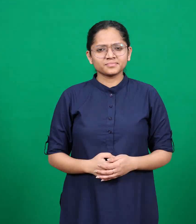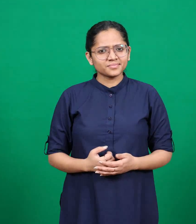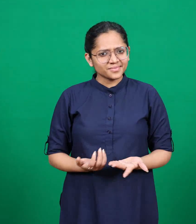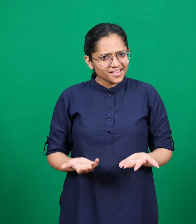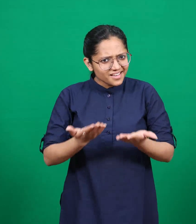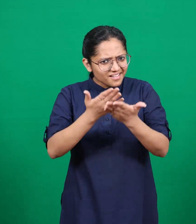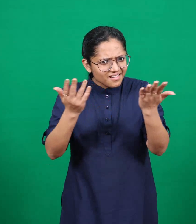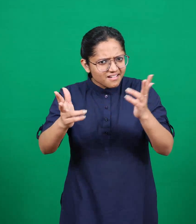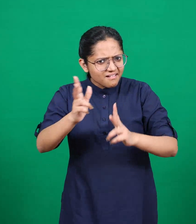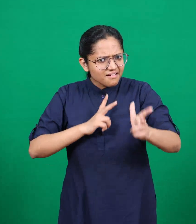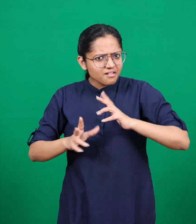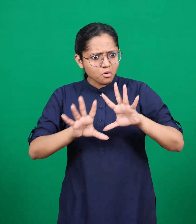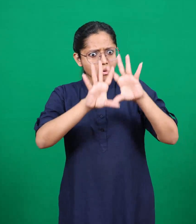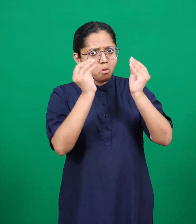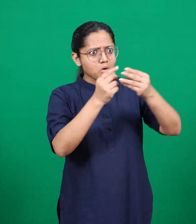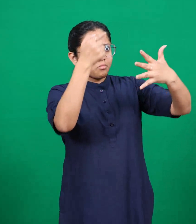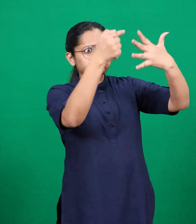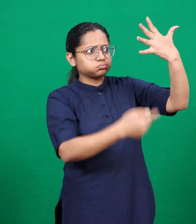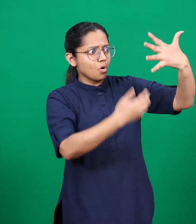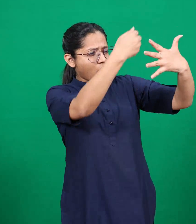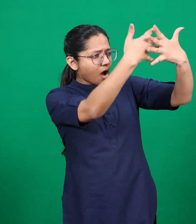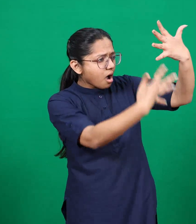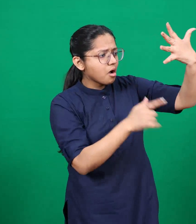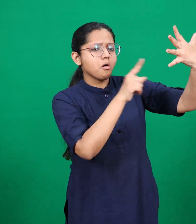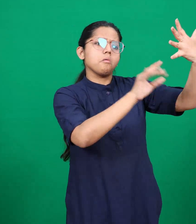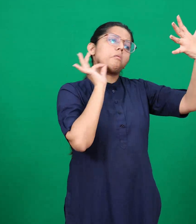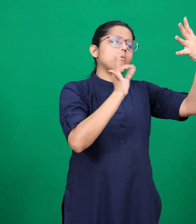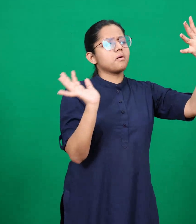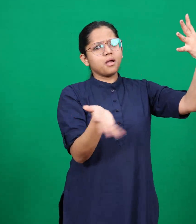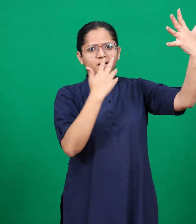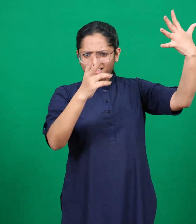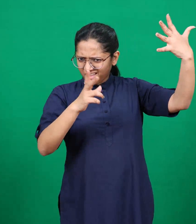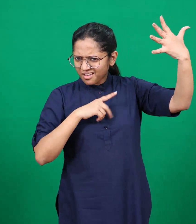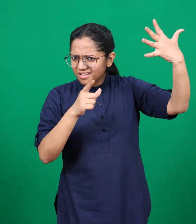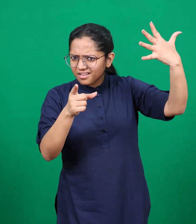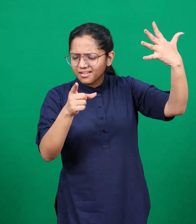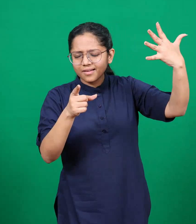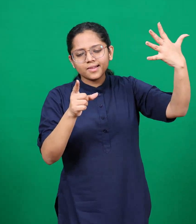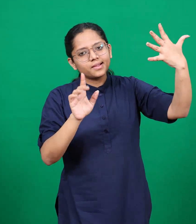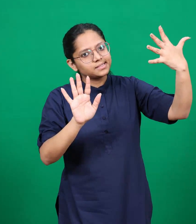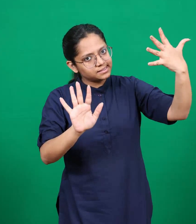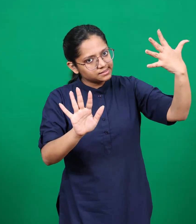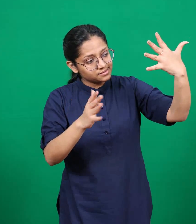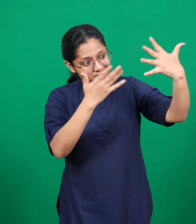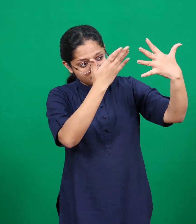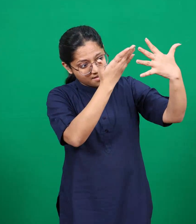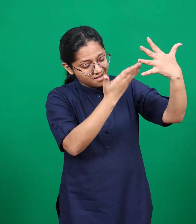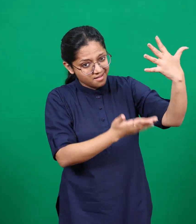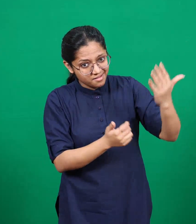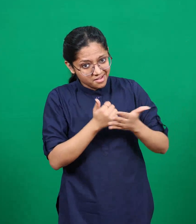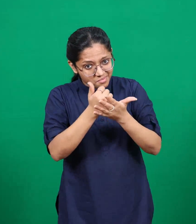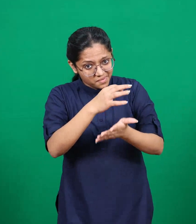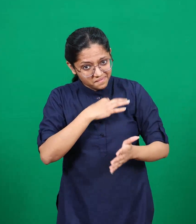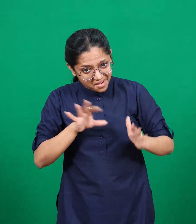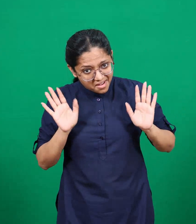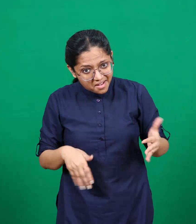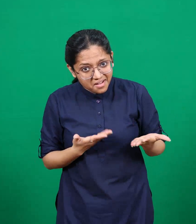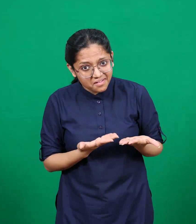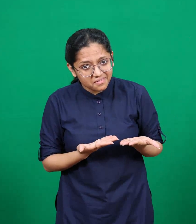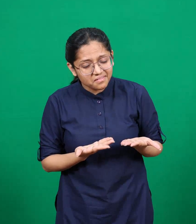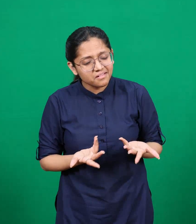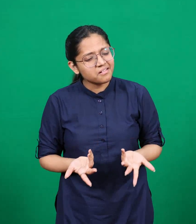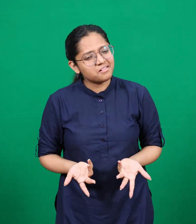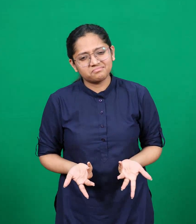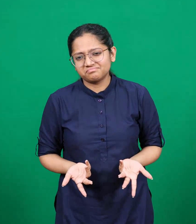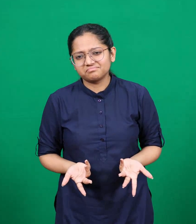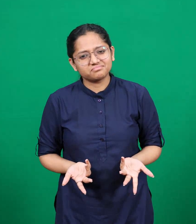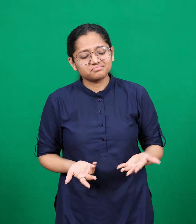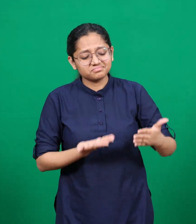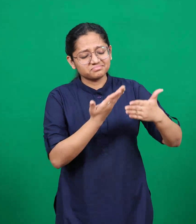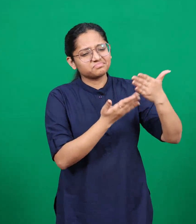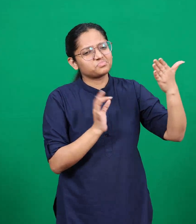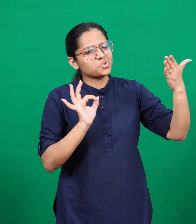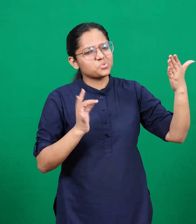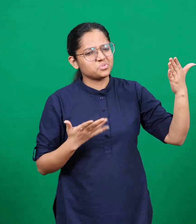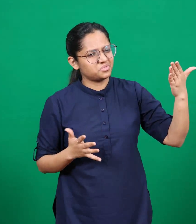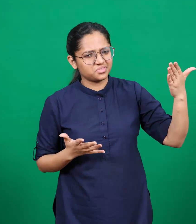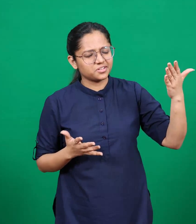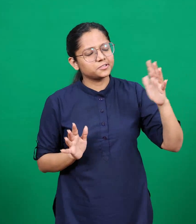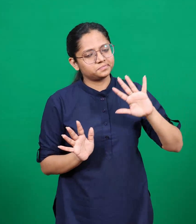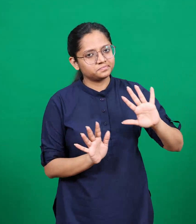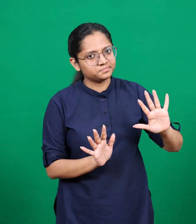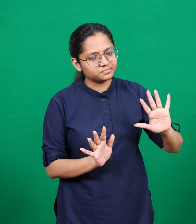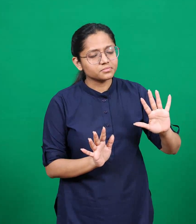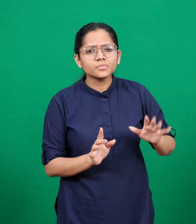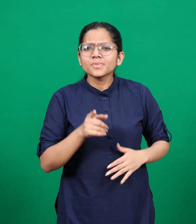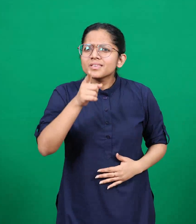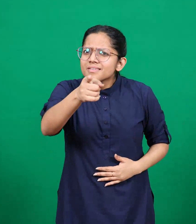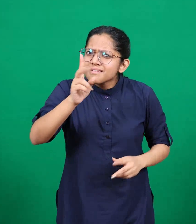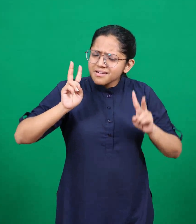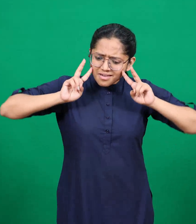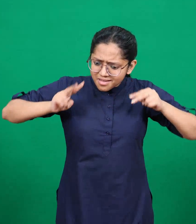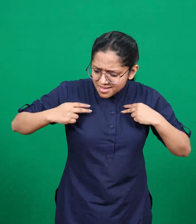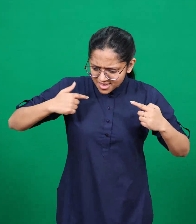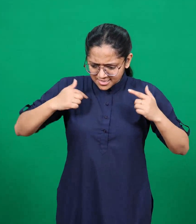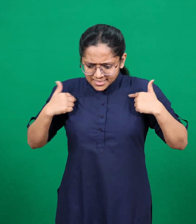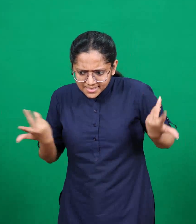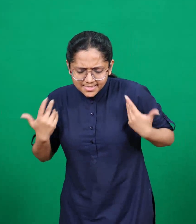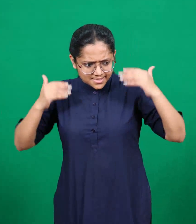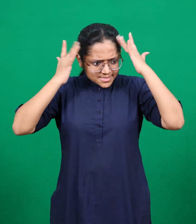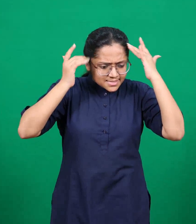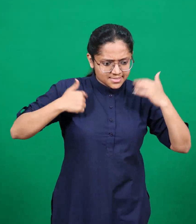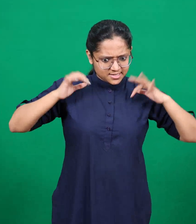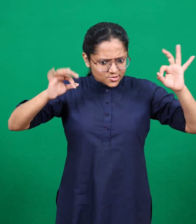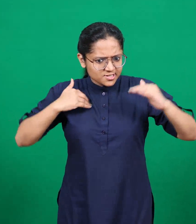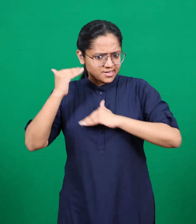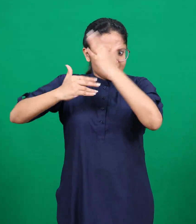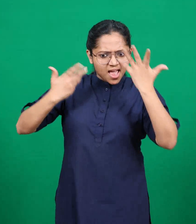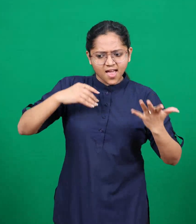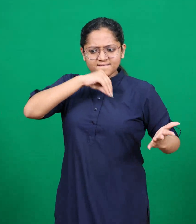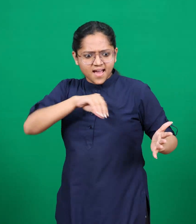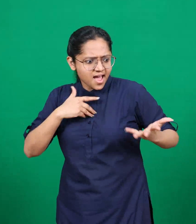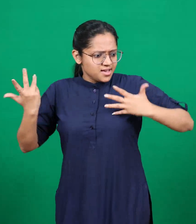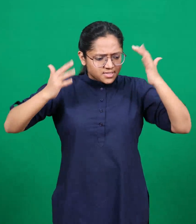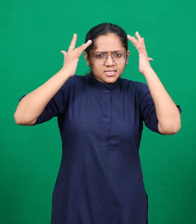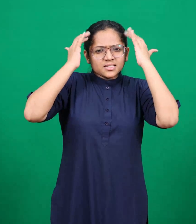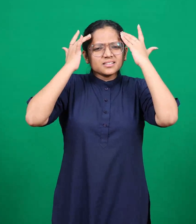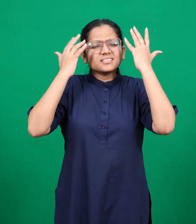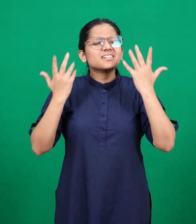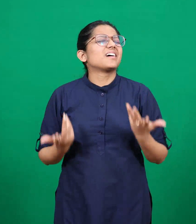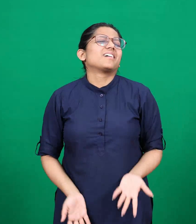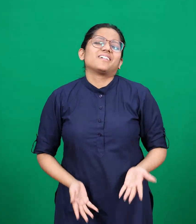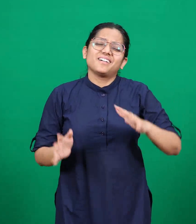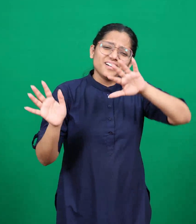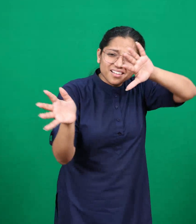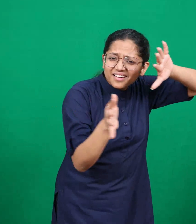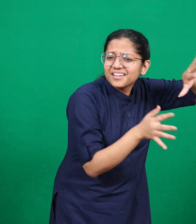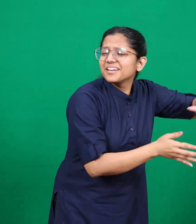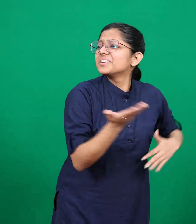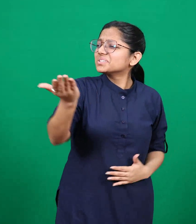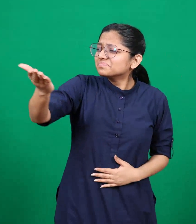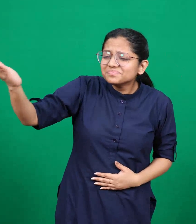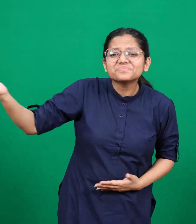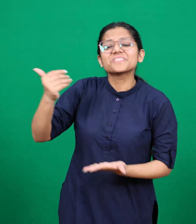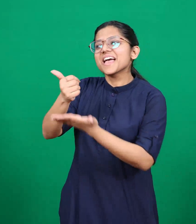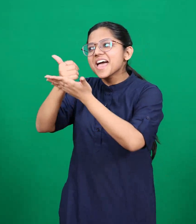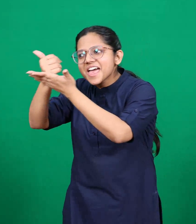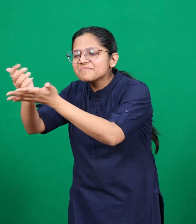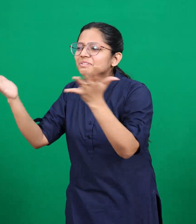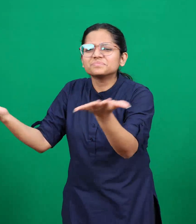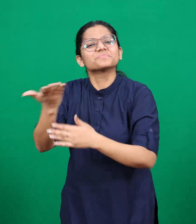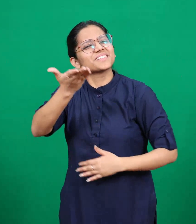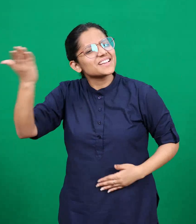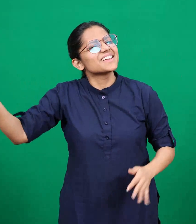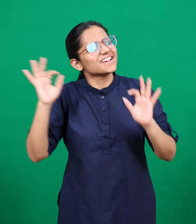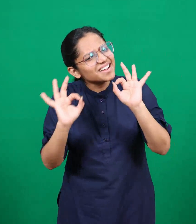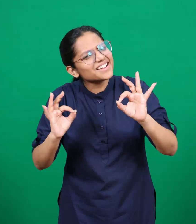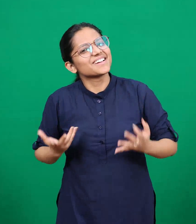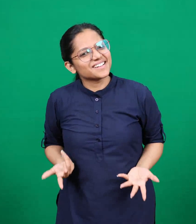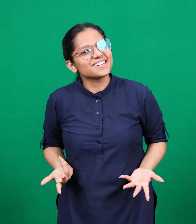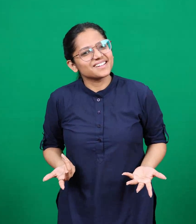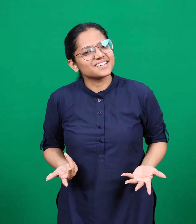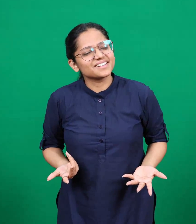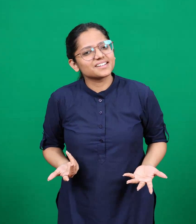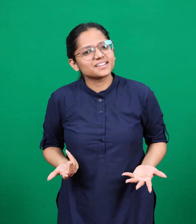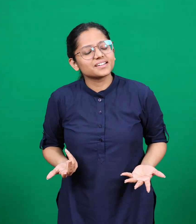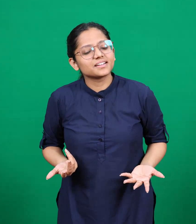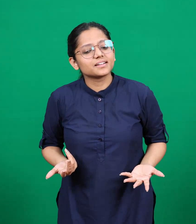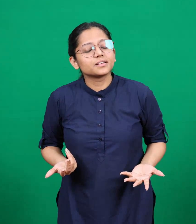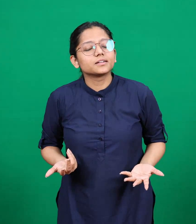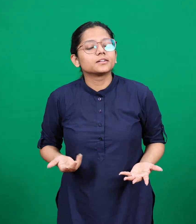"Everything is permissible," but not everything is beneficial. " Everything is permissible," but not everything is edifying.